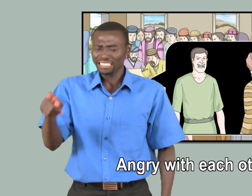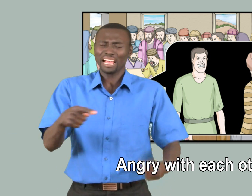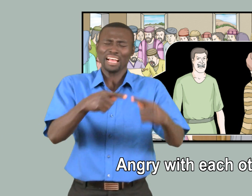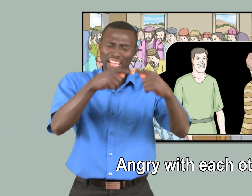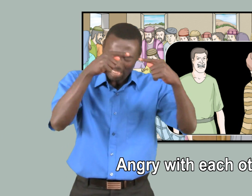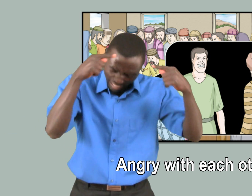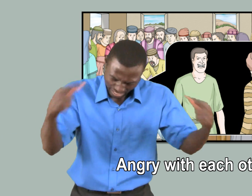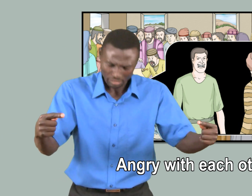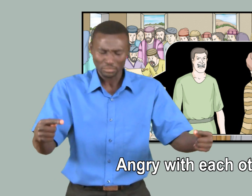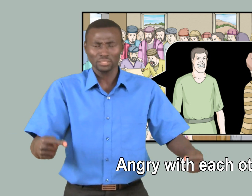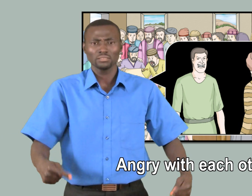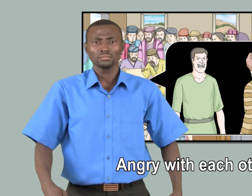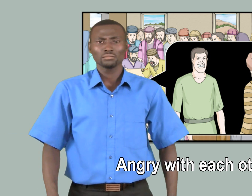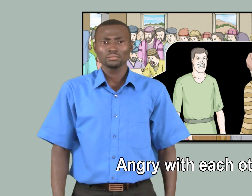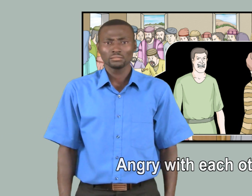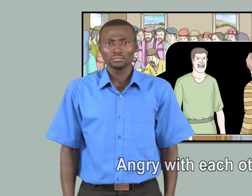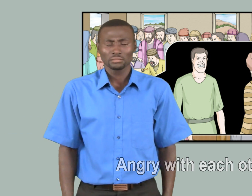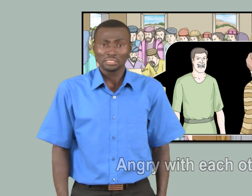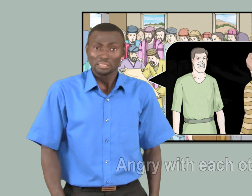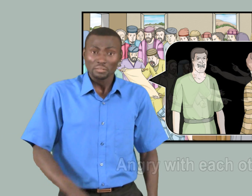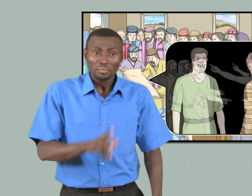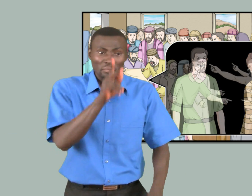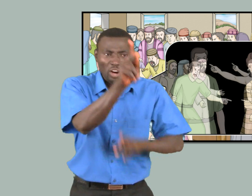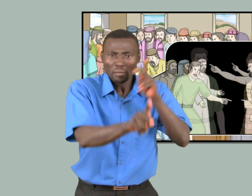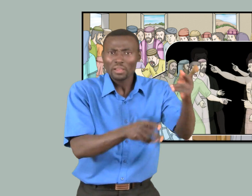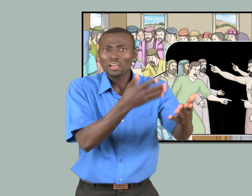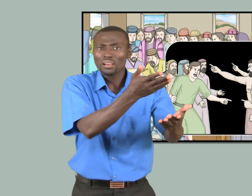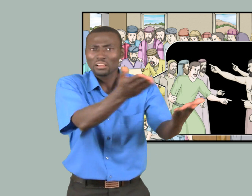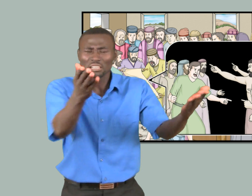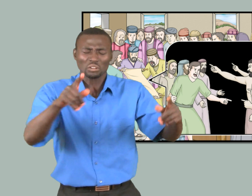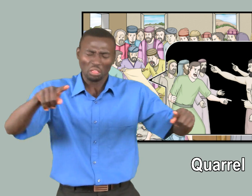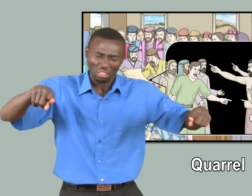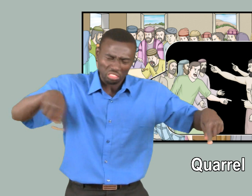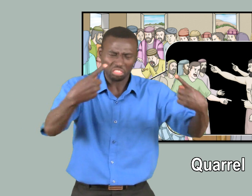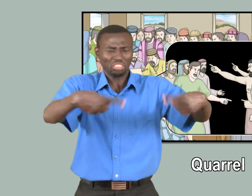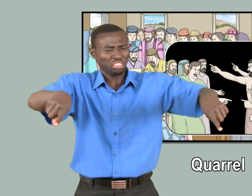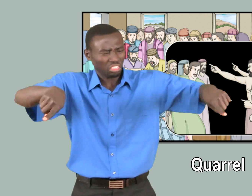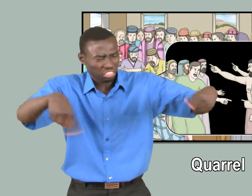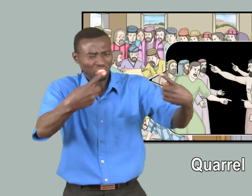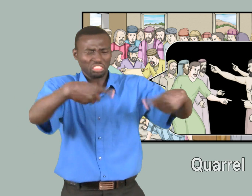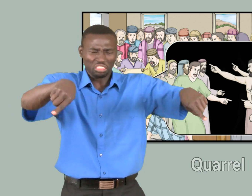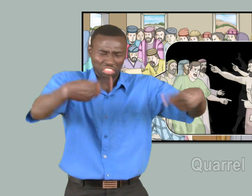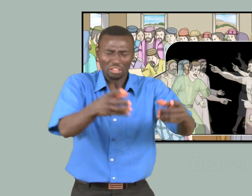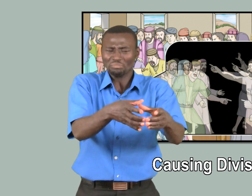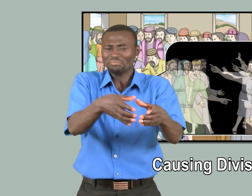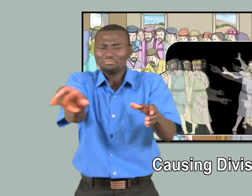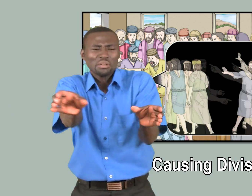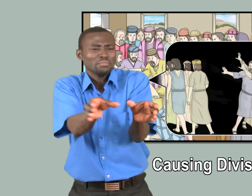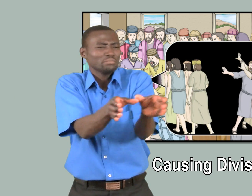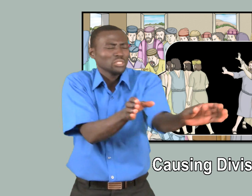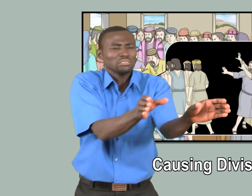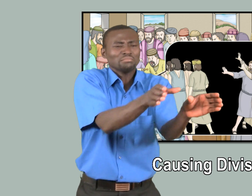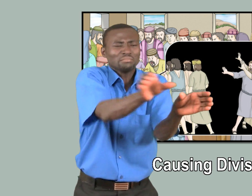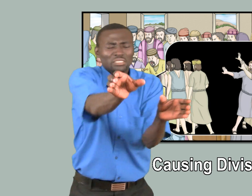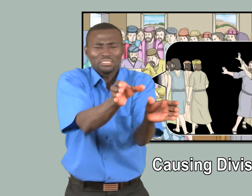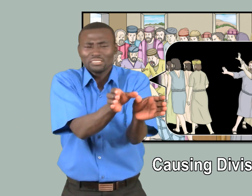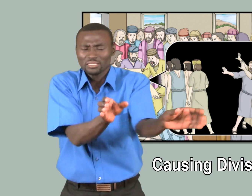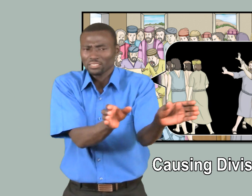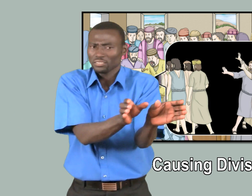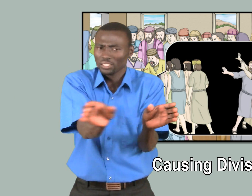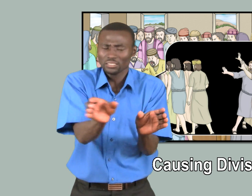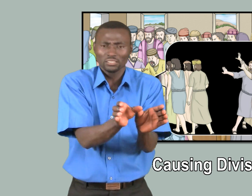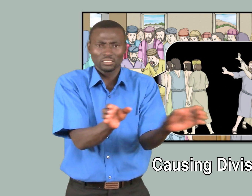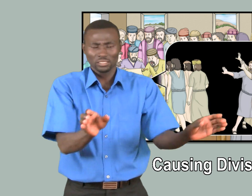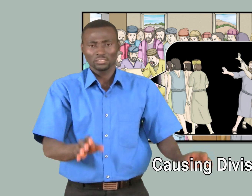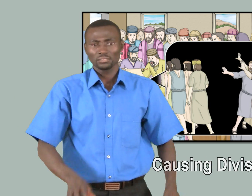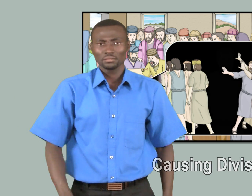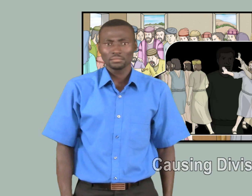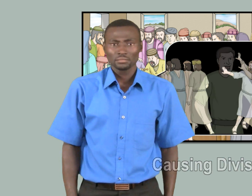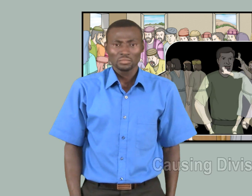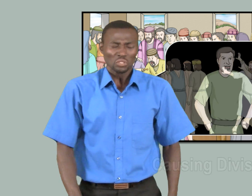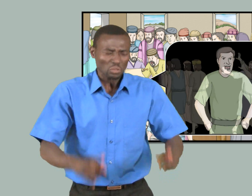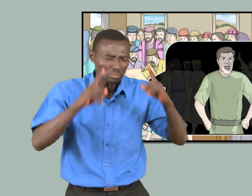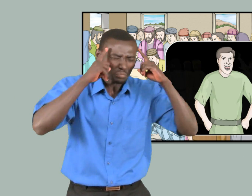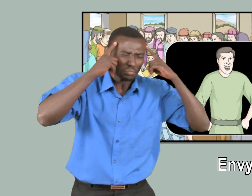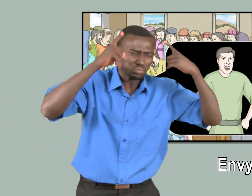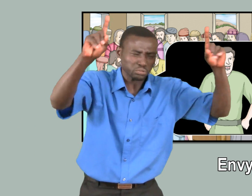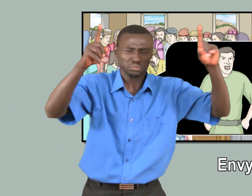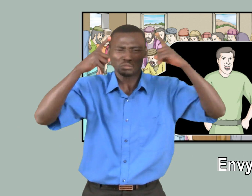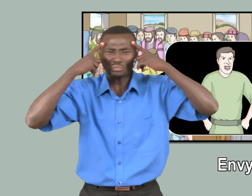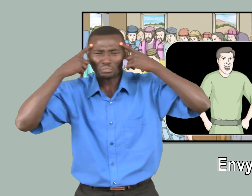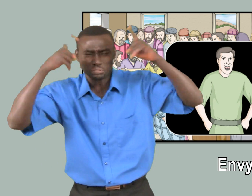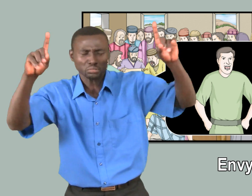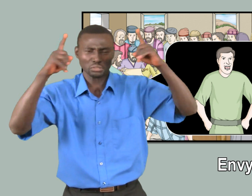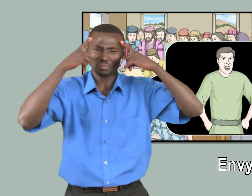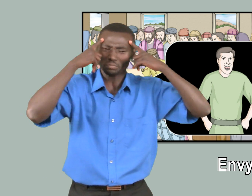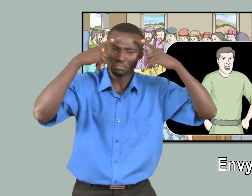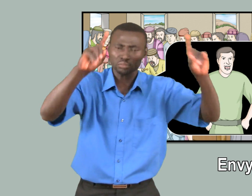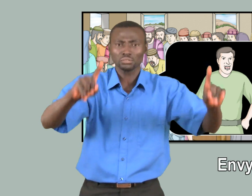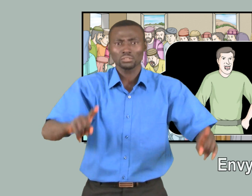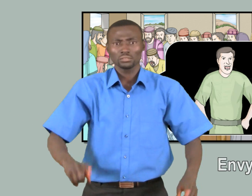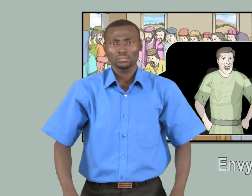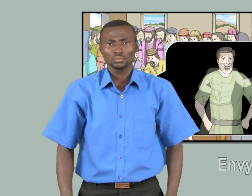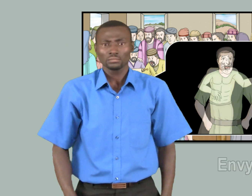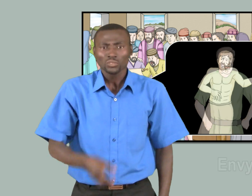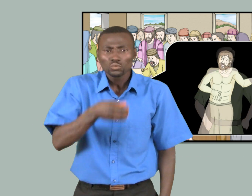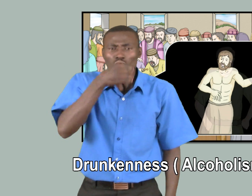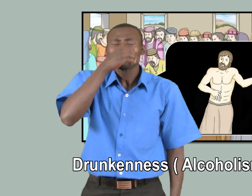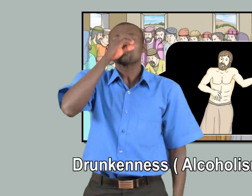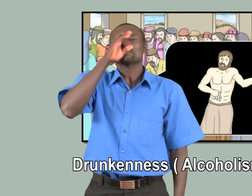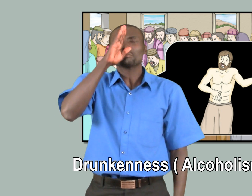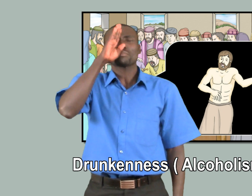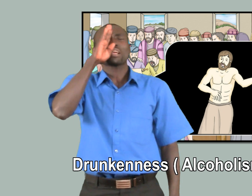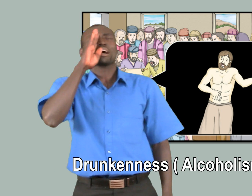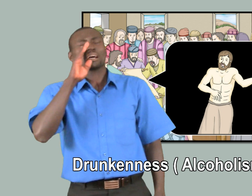rivalries, divisions, factions, and envy;